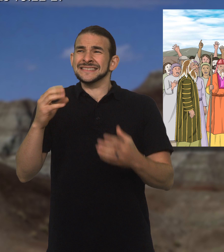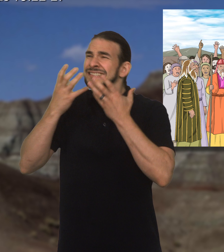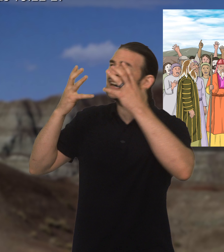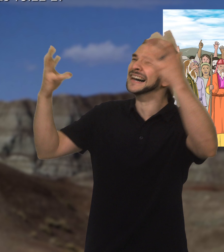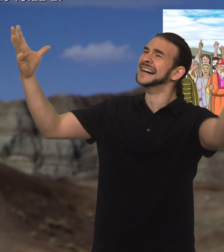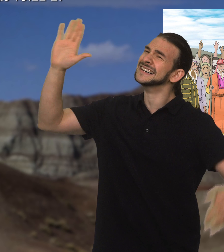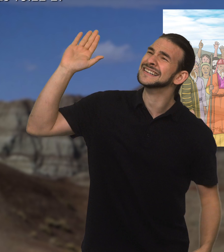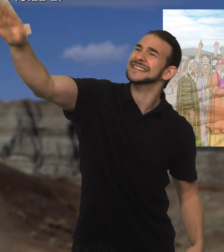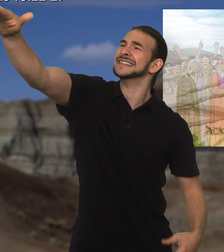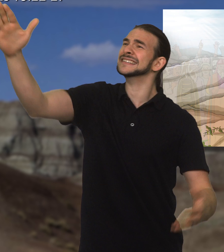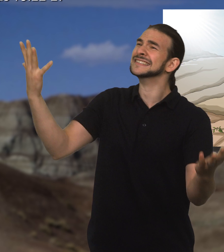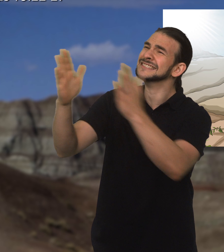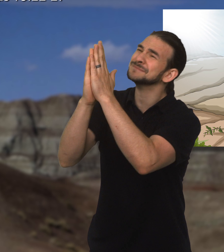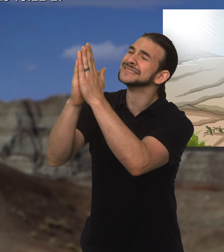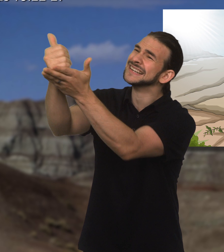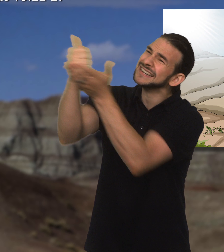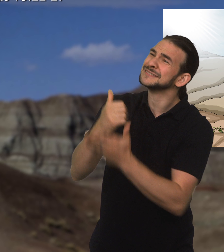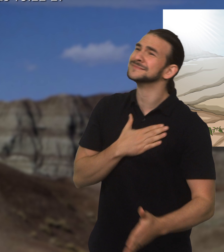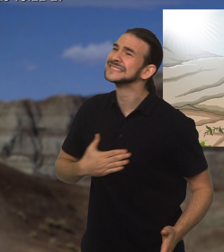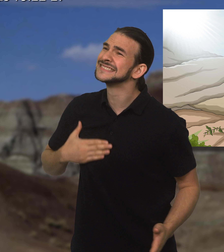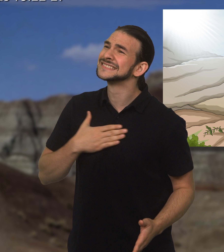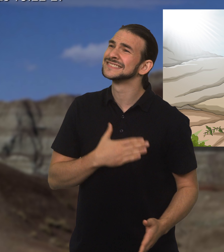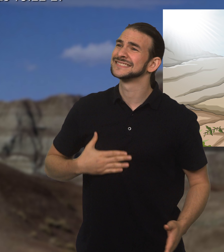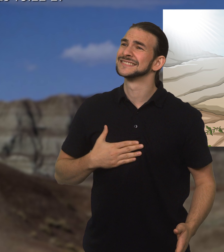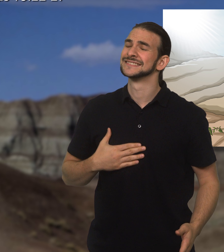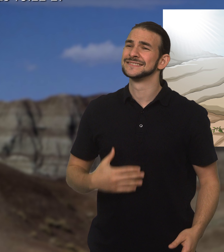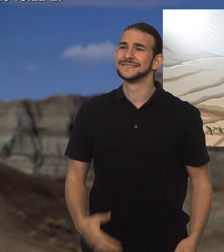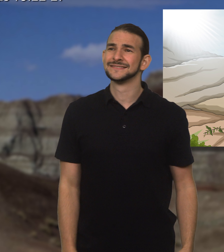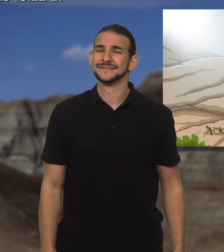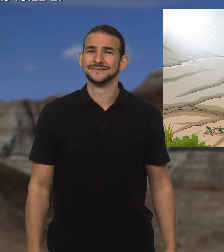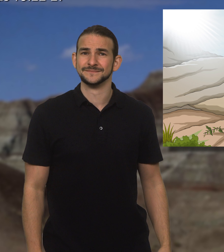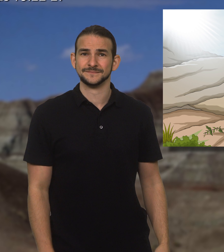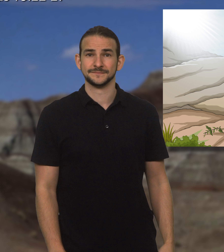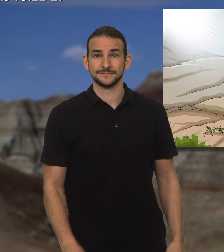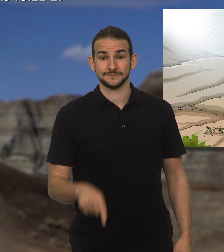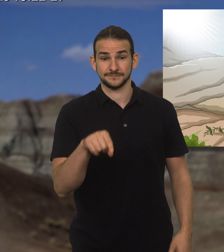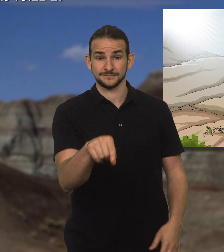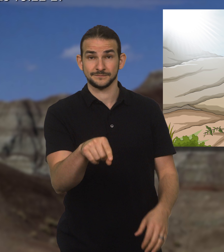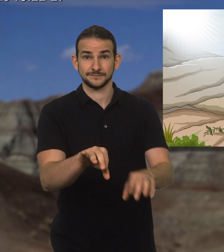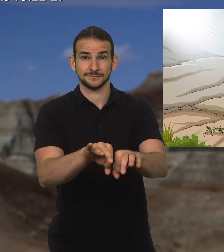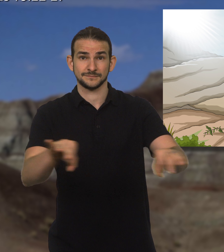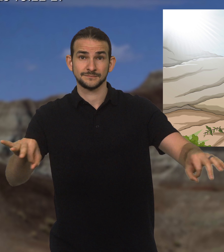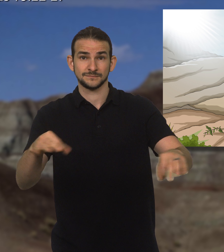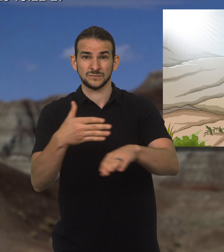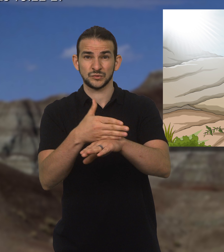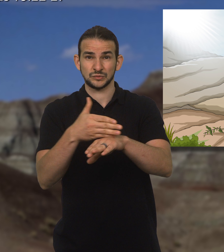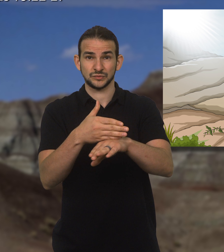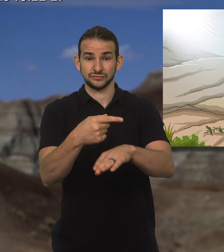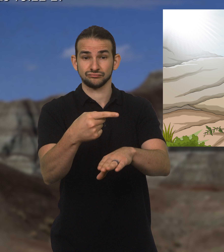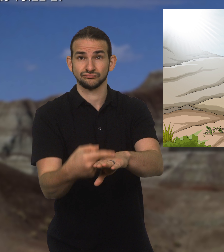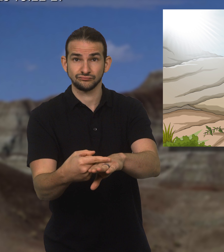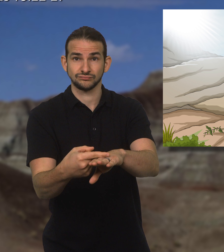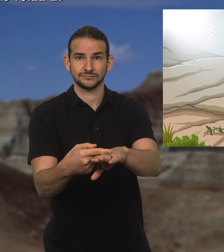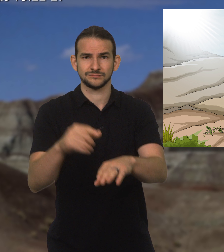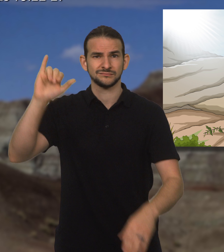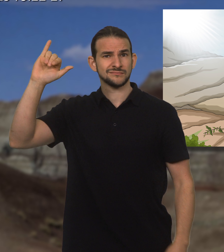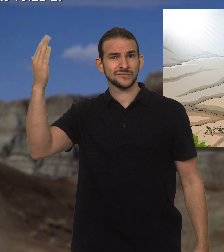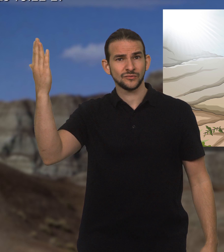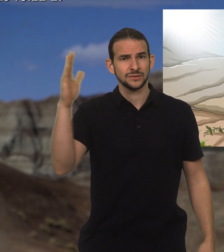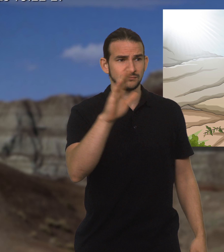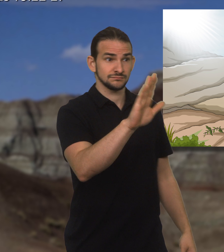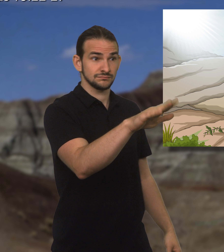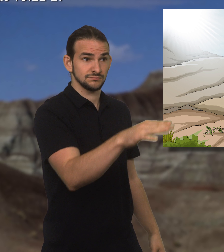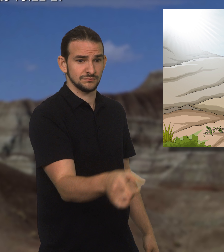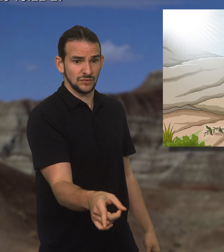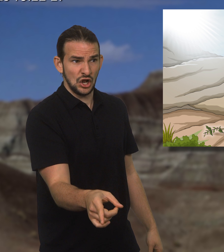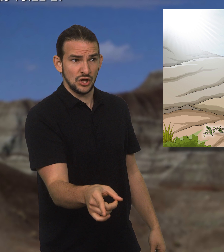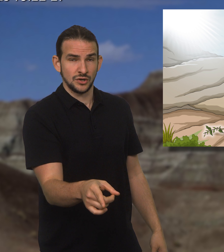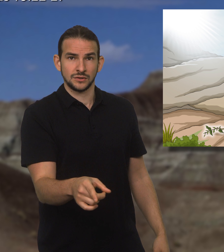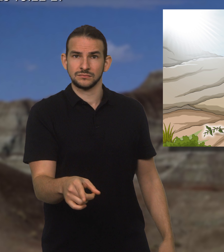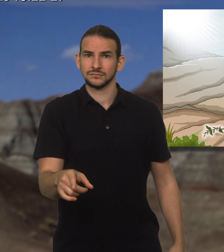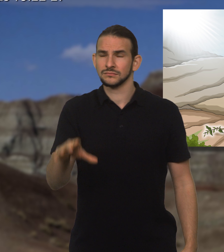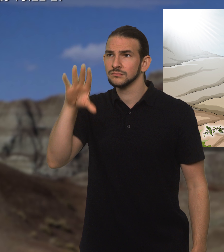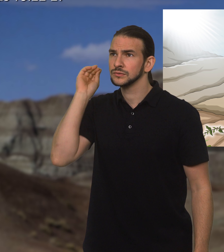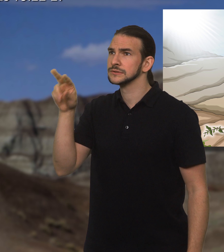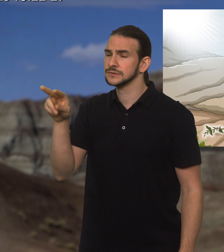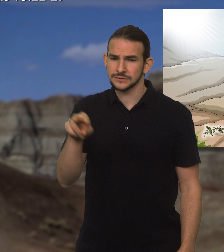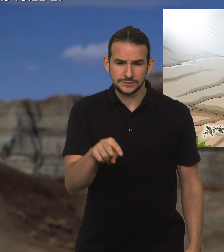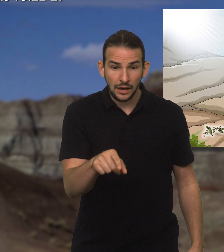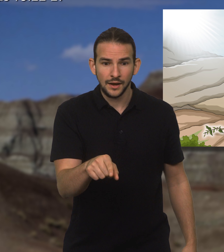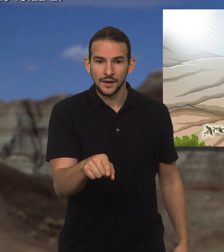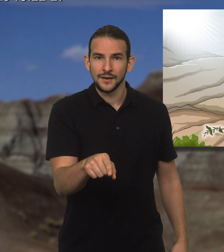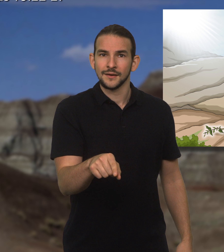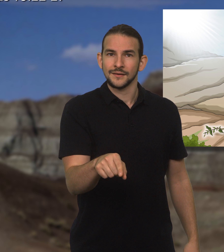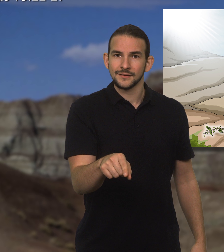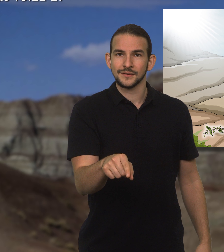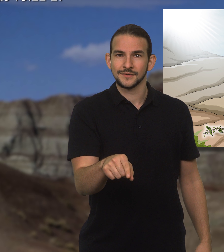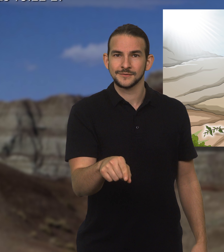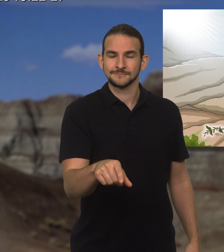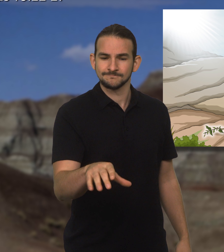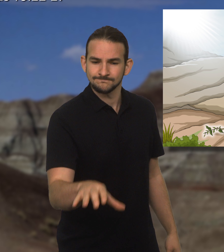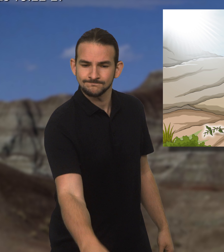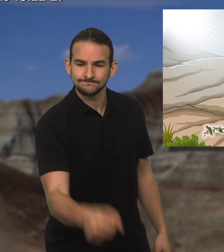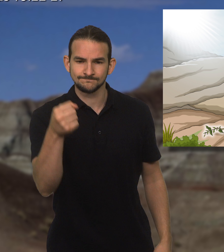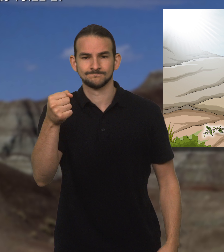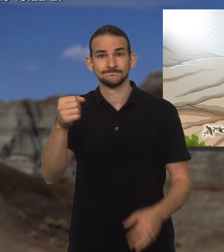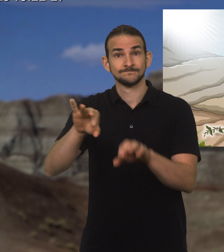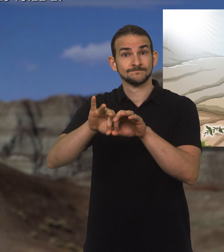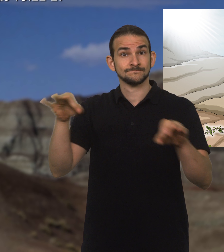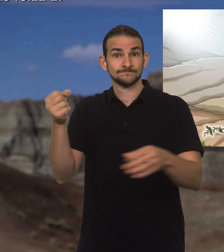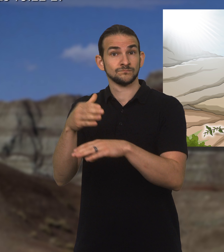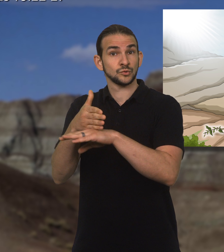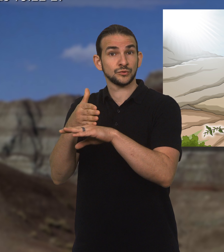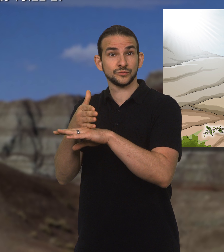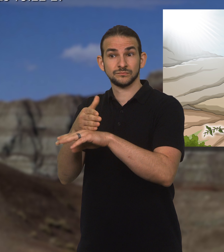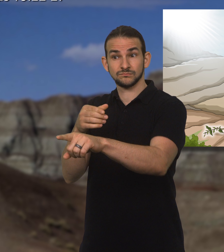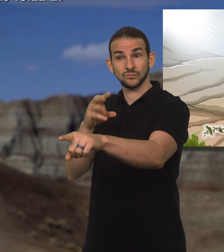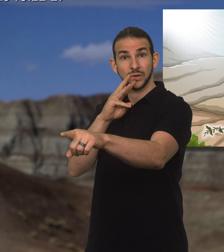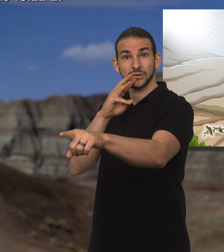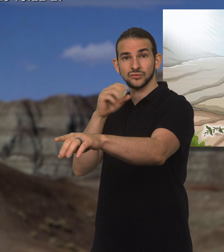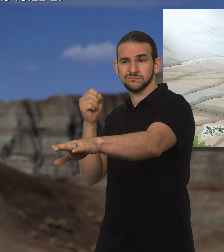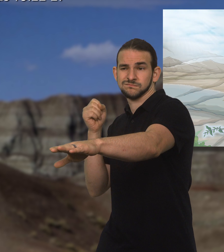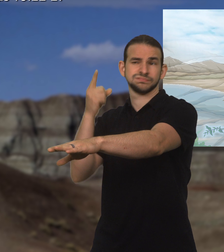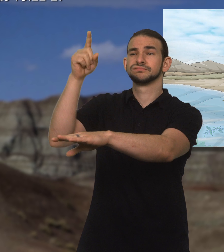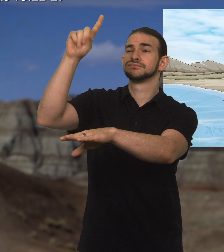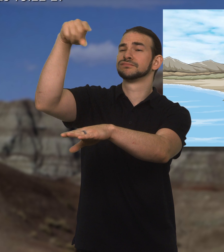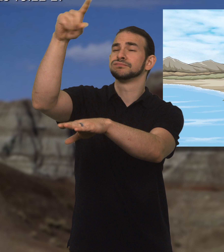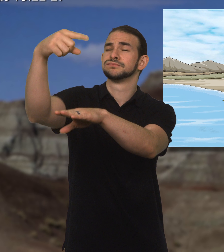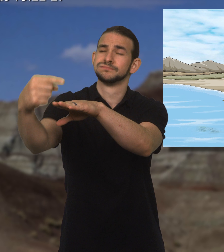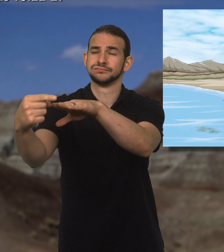And Moses cried out to the LORD, and the LORD showed him a log.